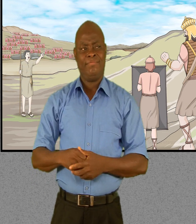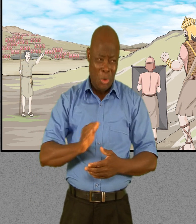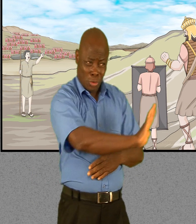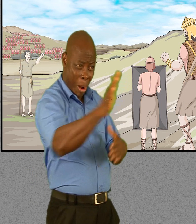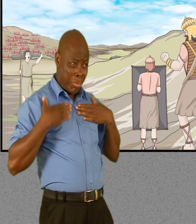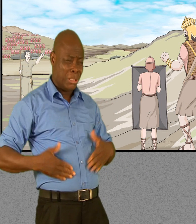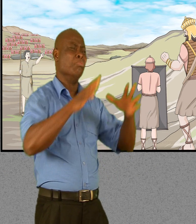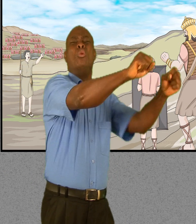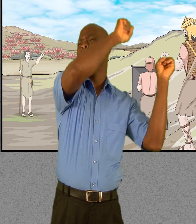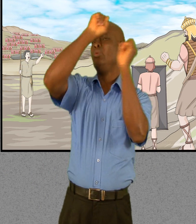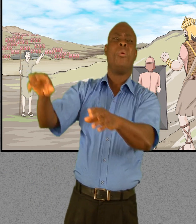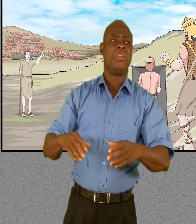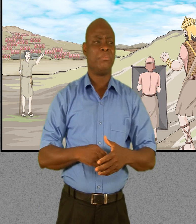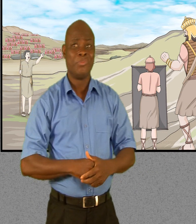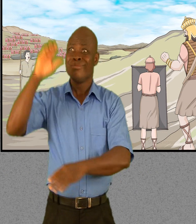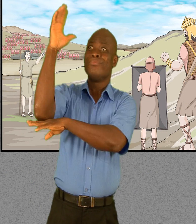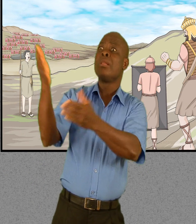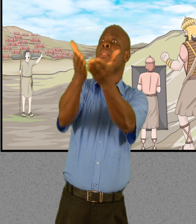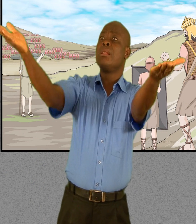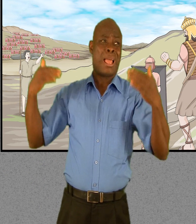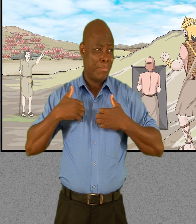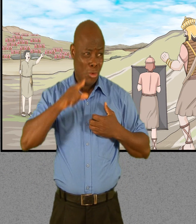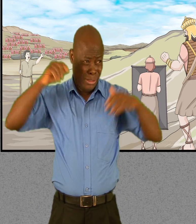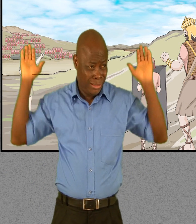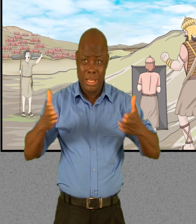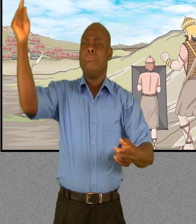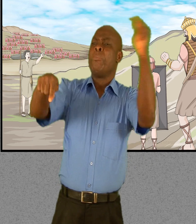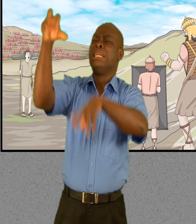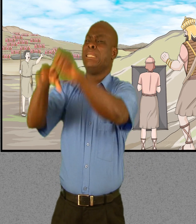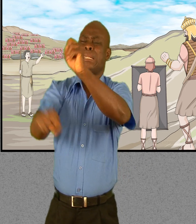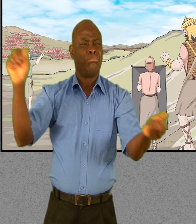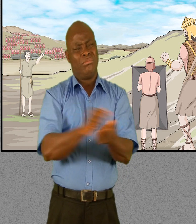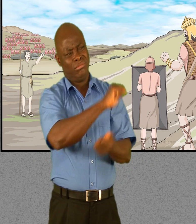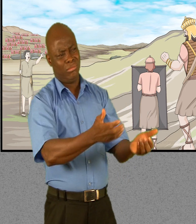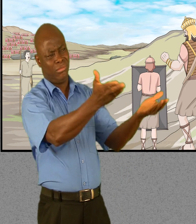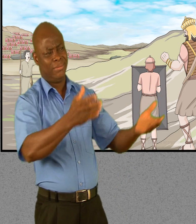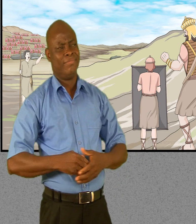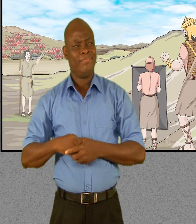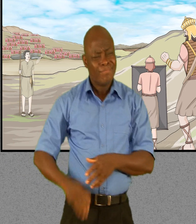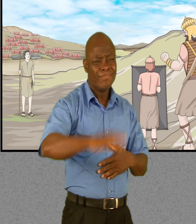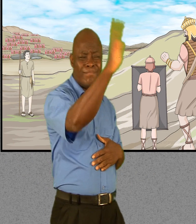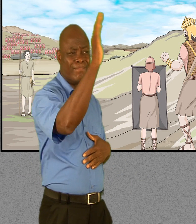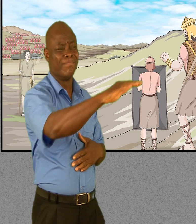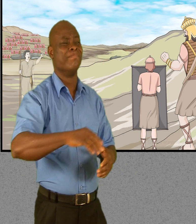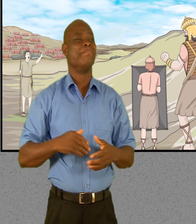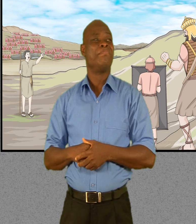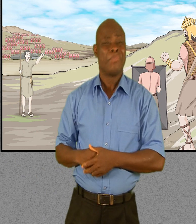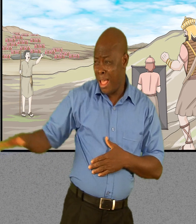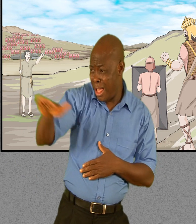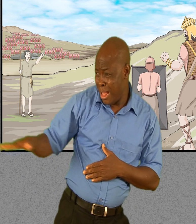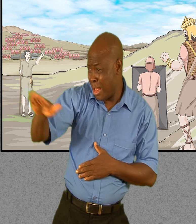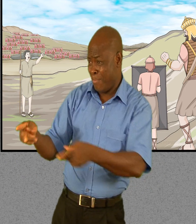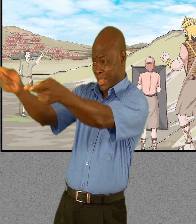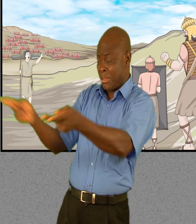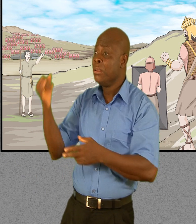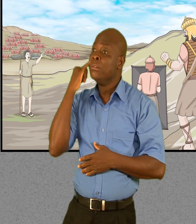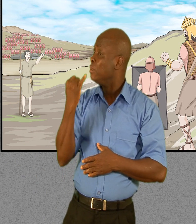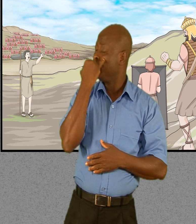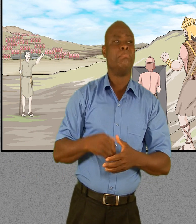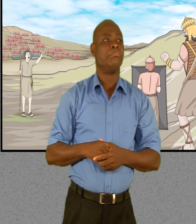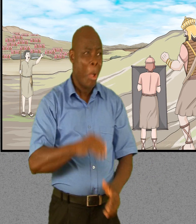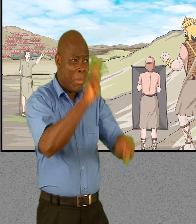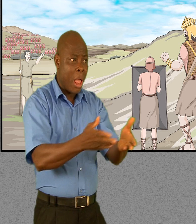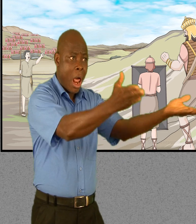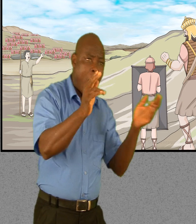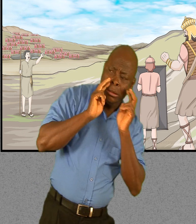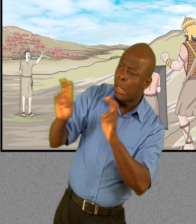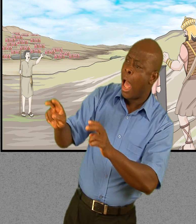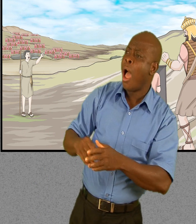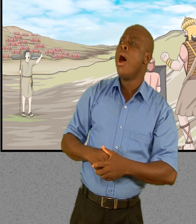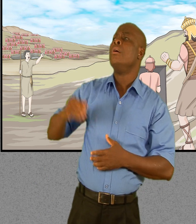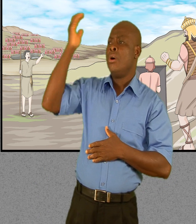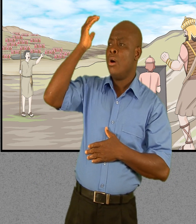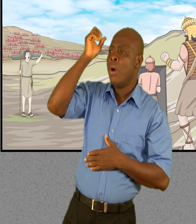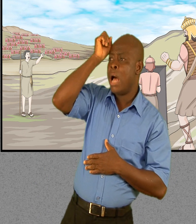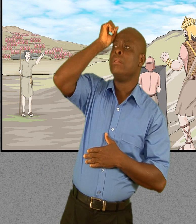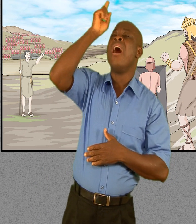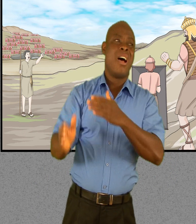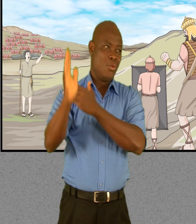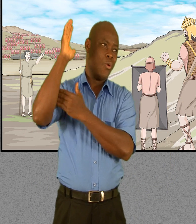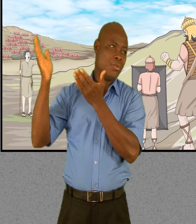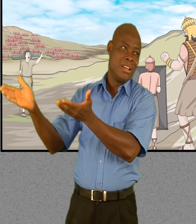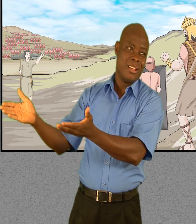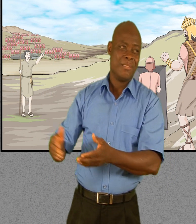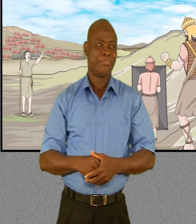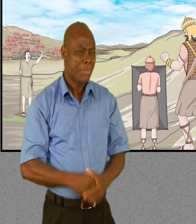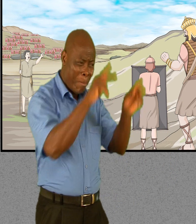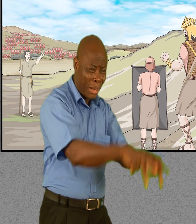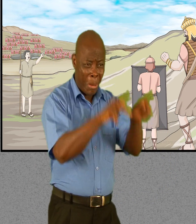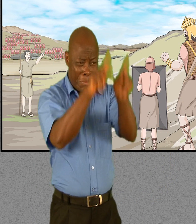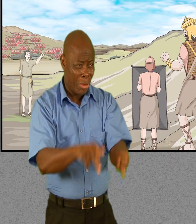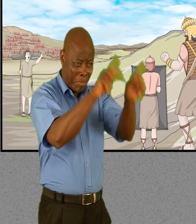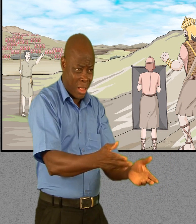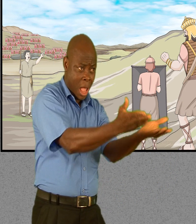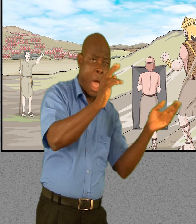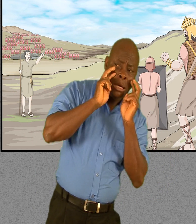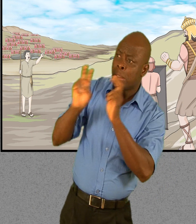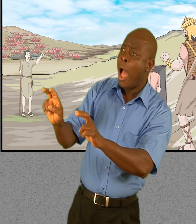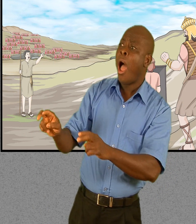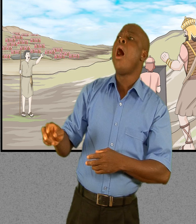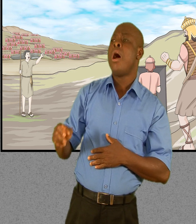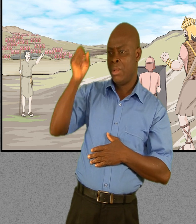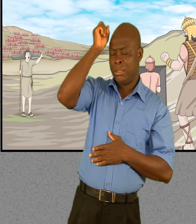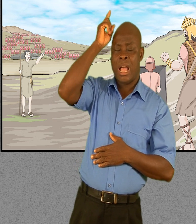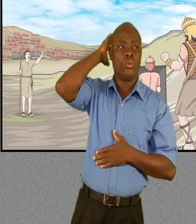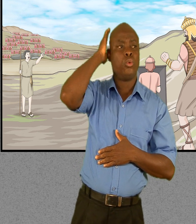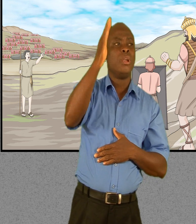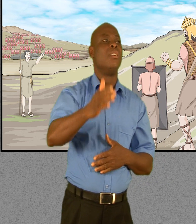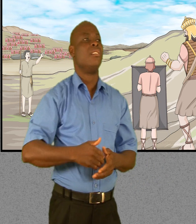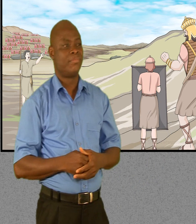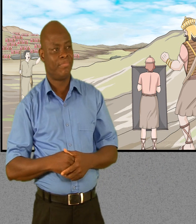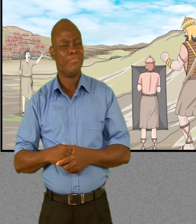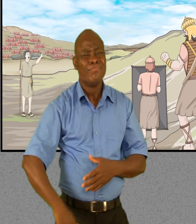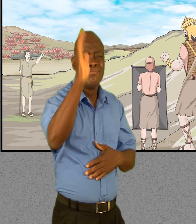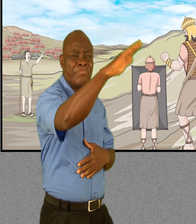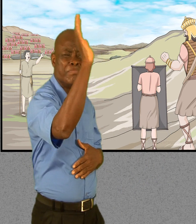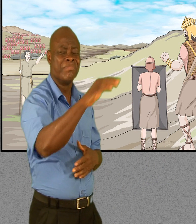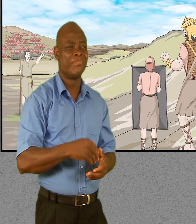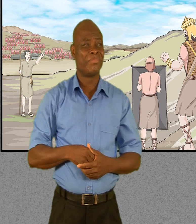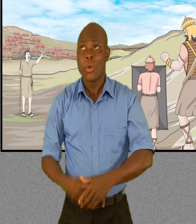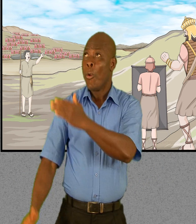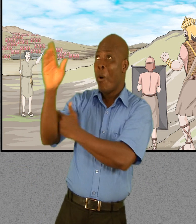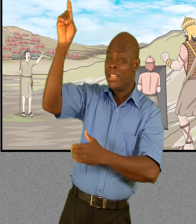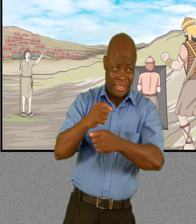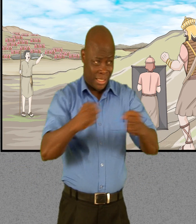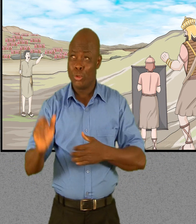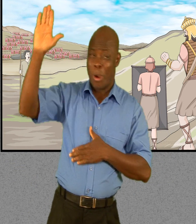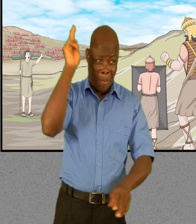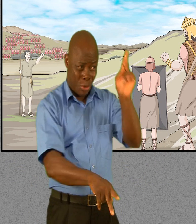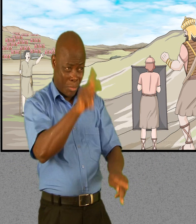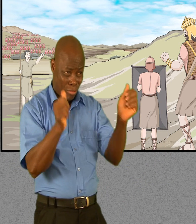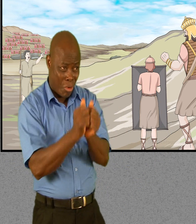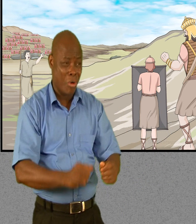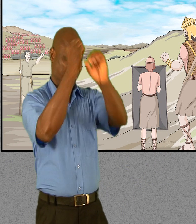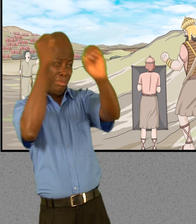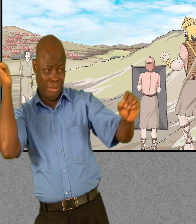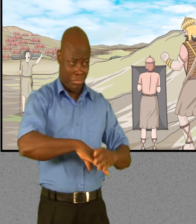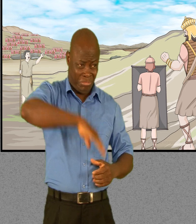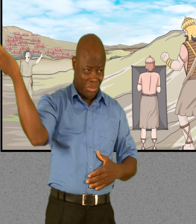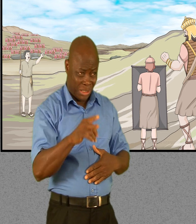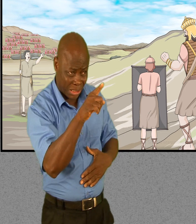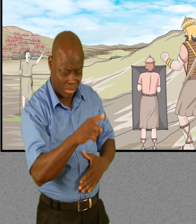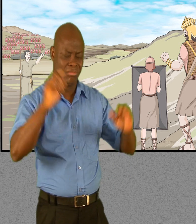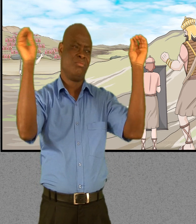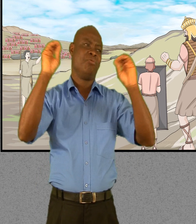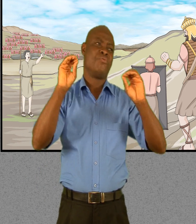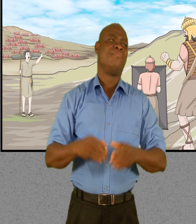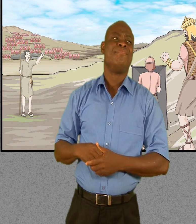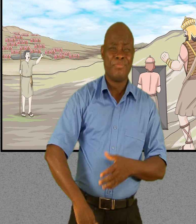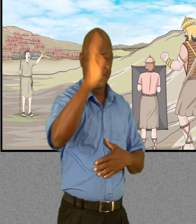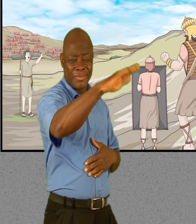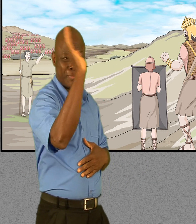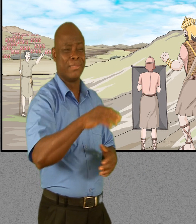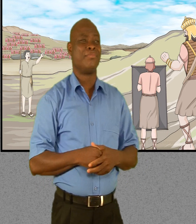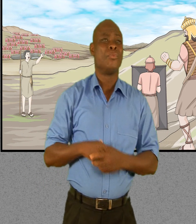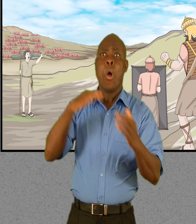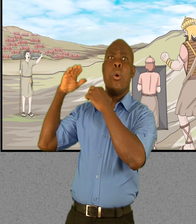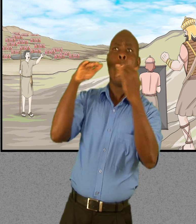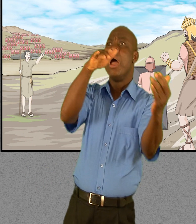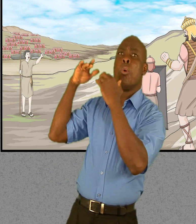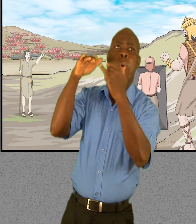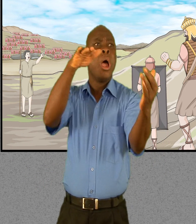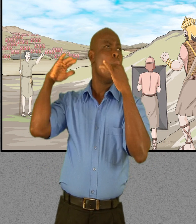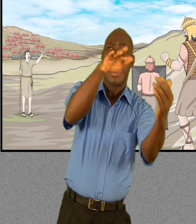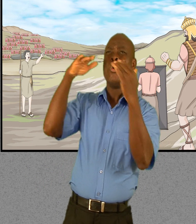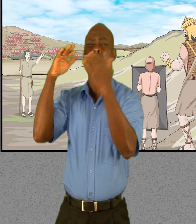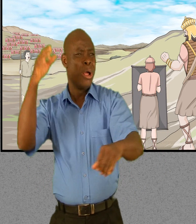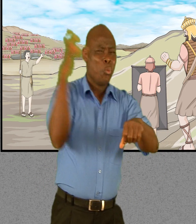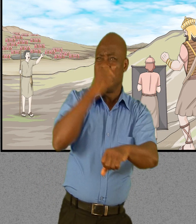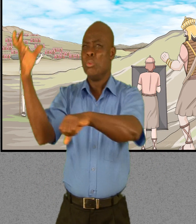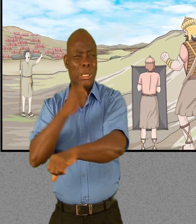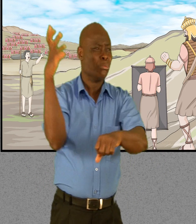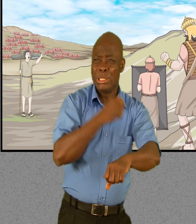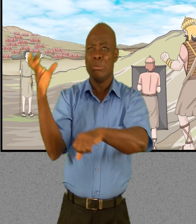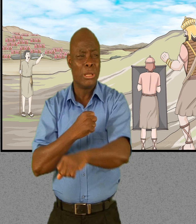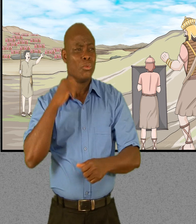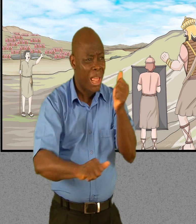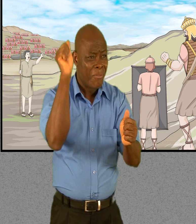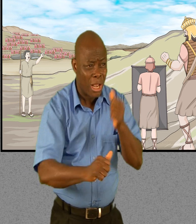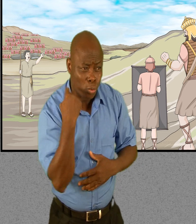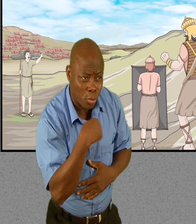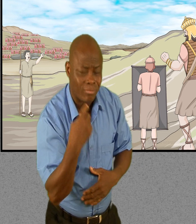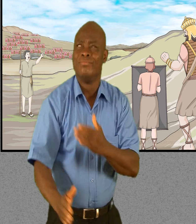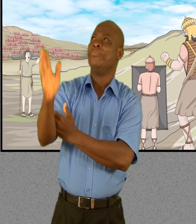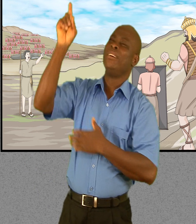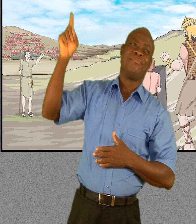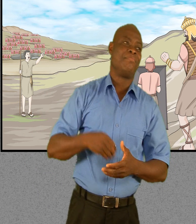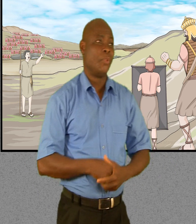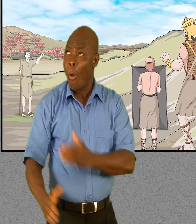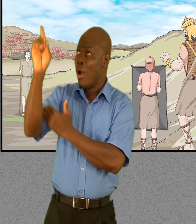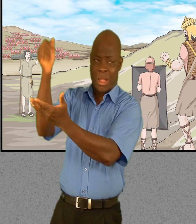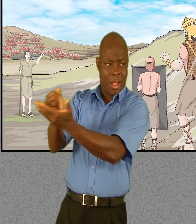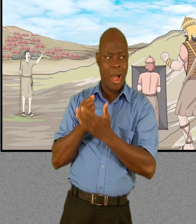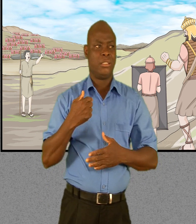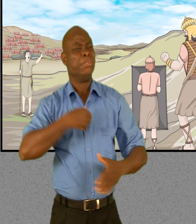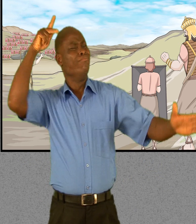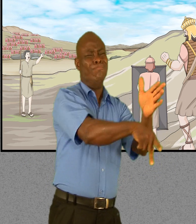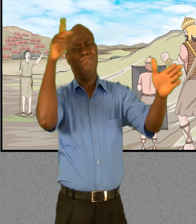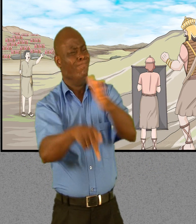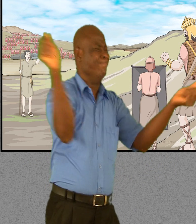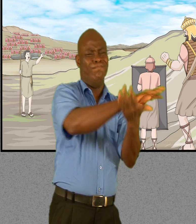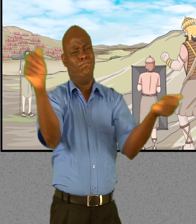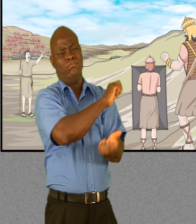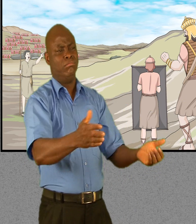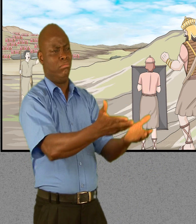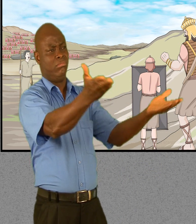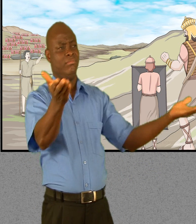Then the whole world will know that there is a God in Israel. And all those assembled here will know that it is not by sword or spear that the LORD saves;